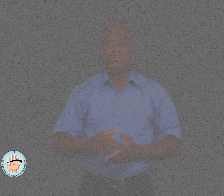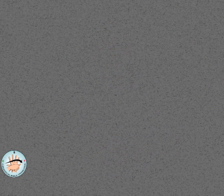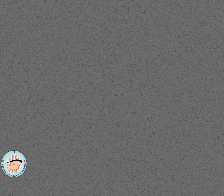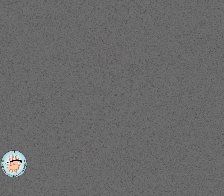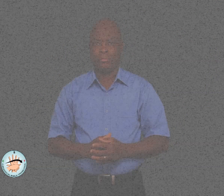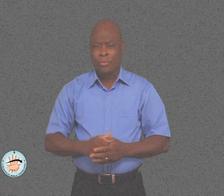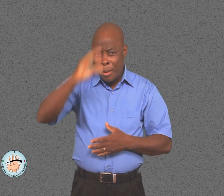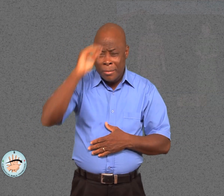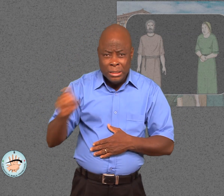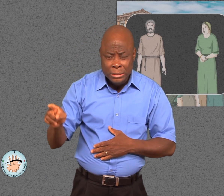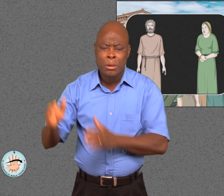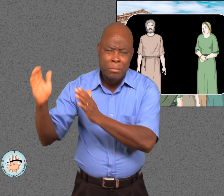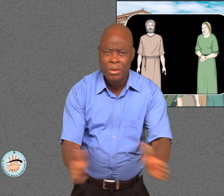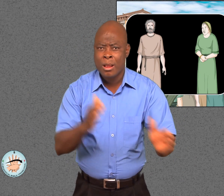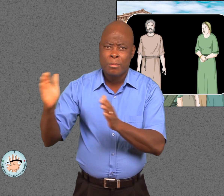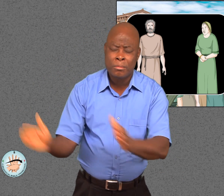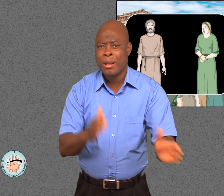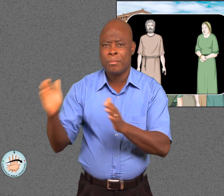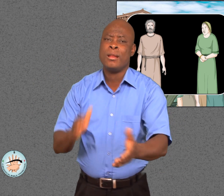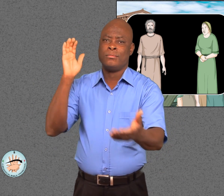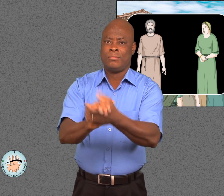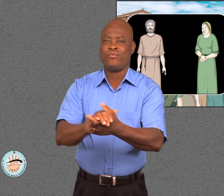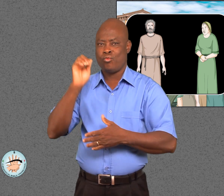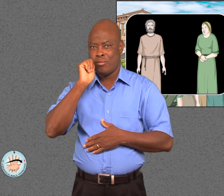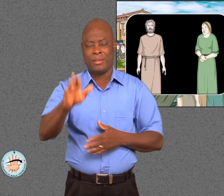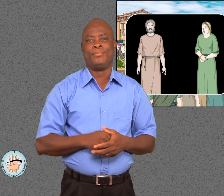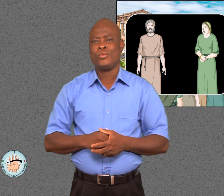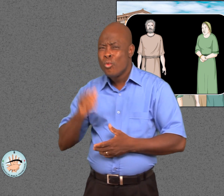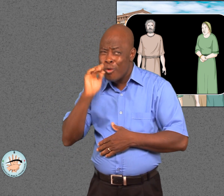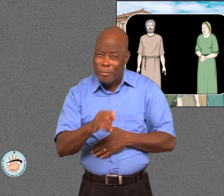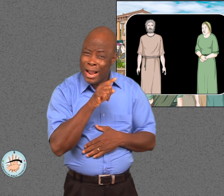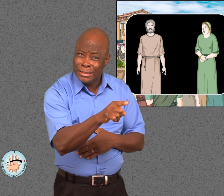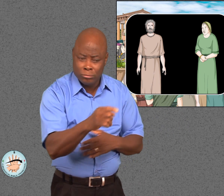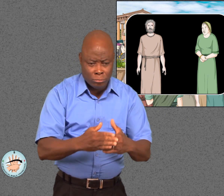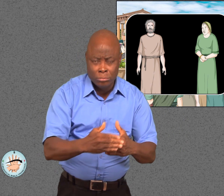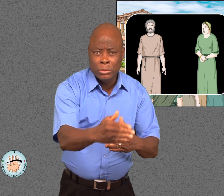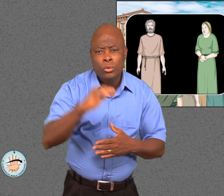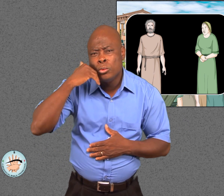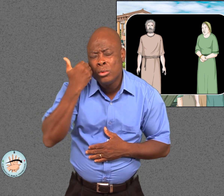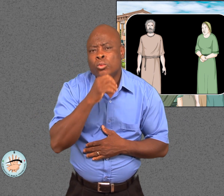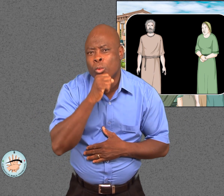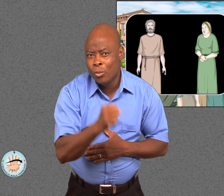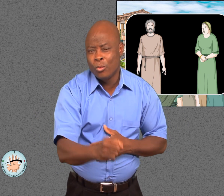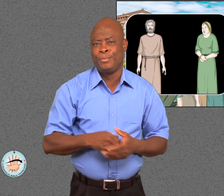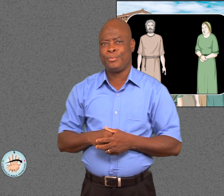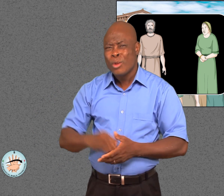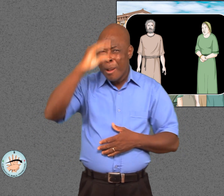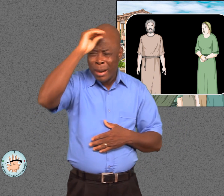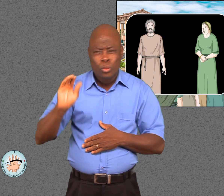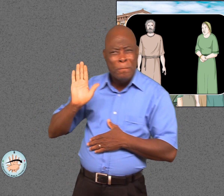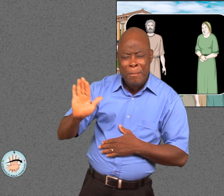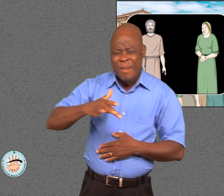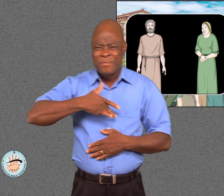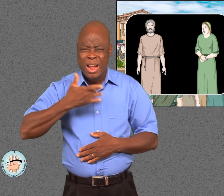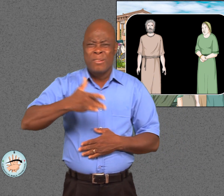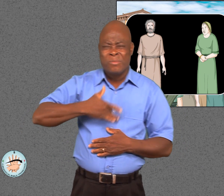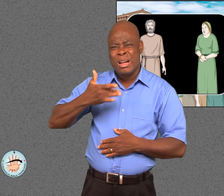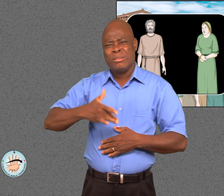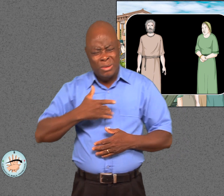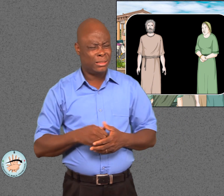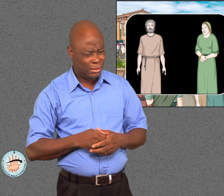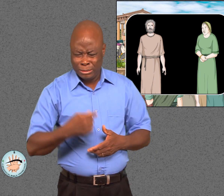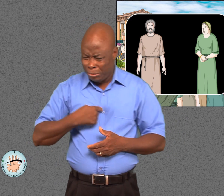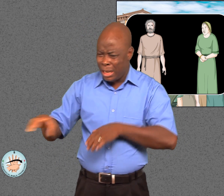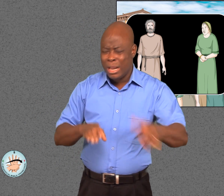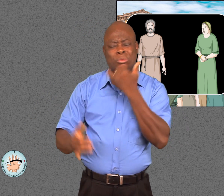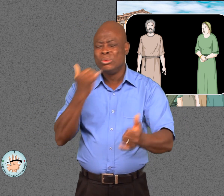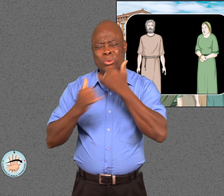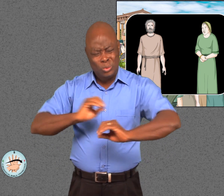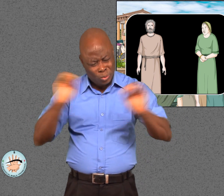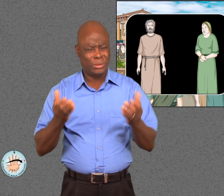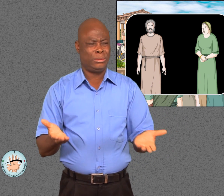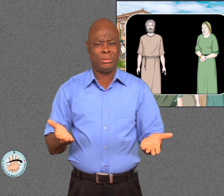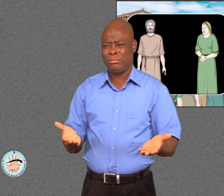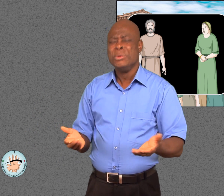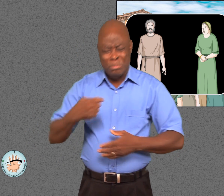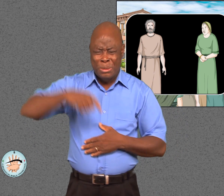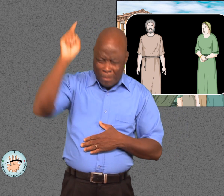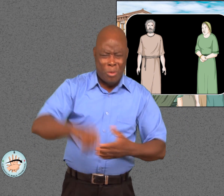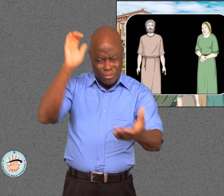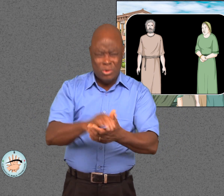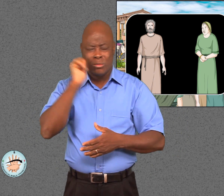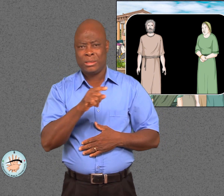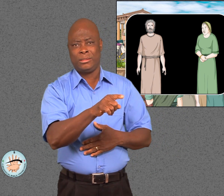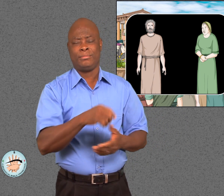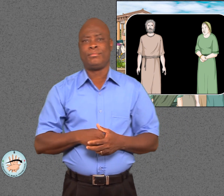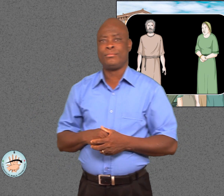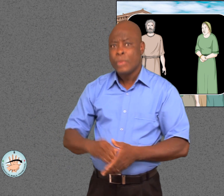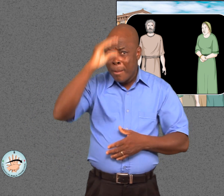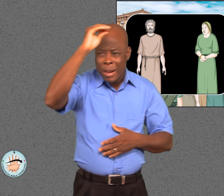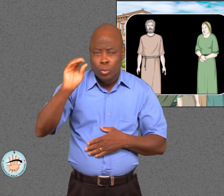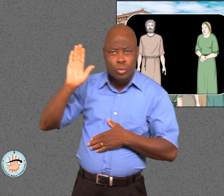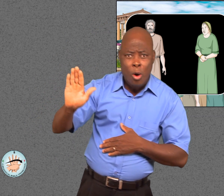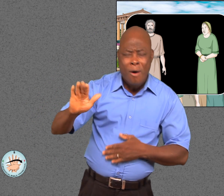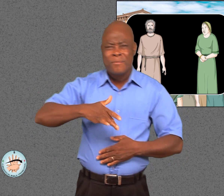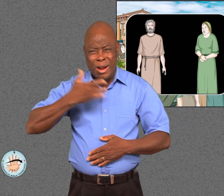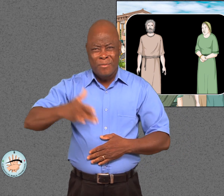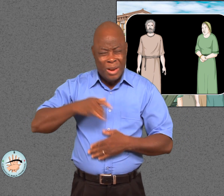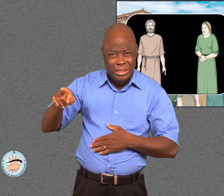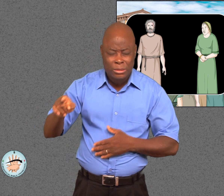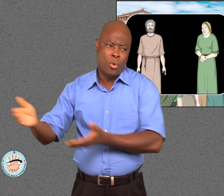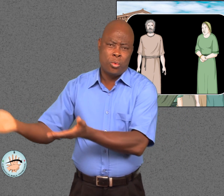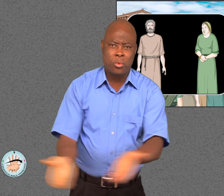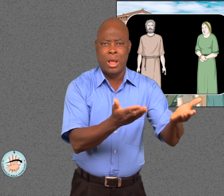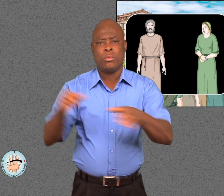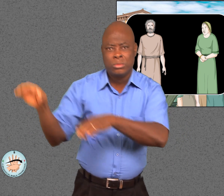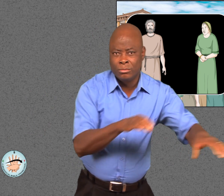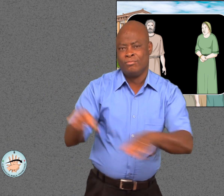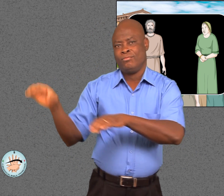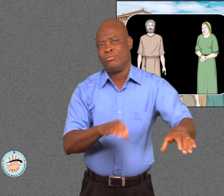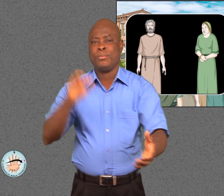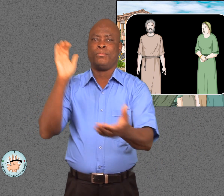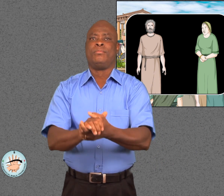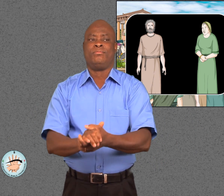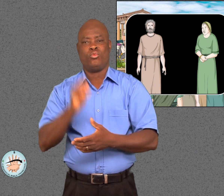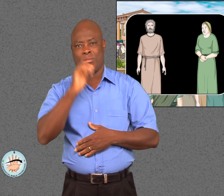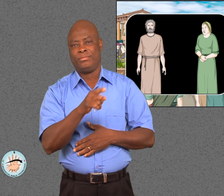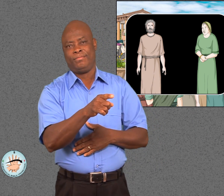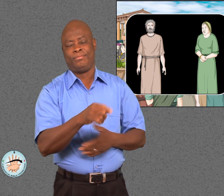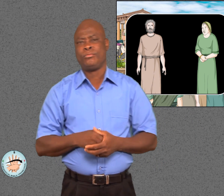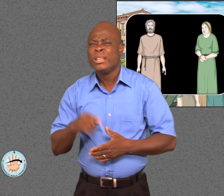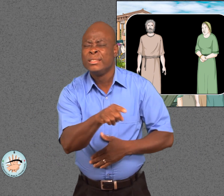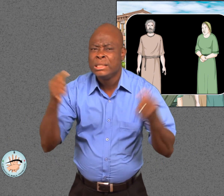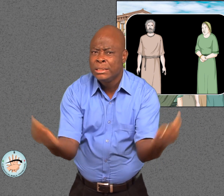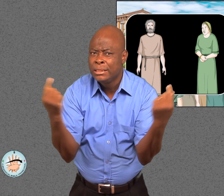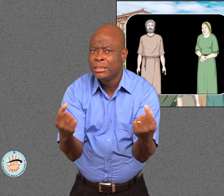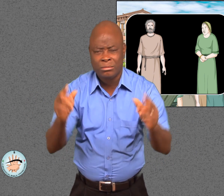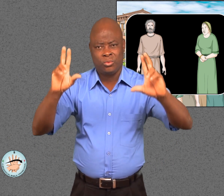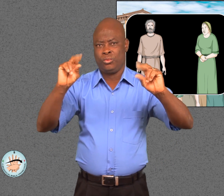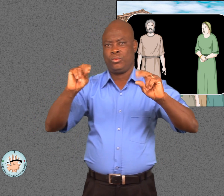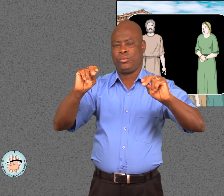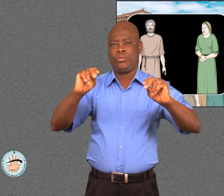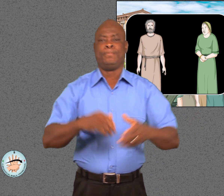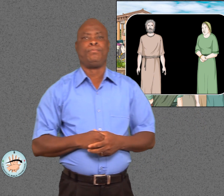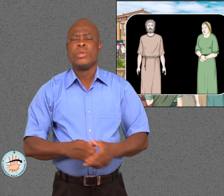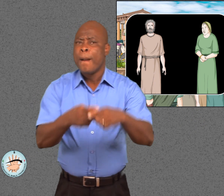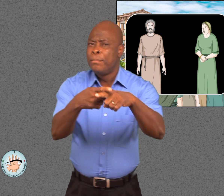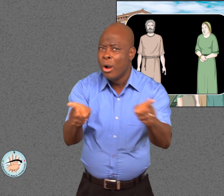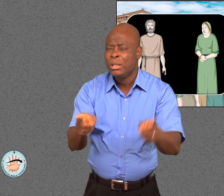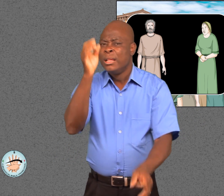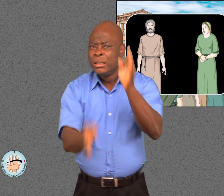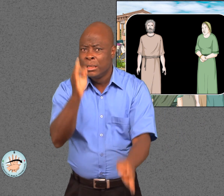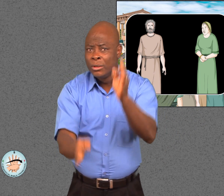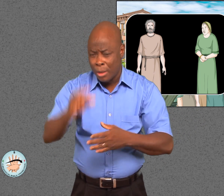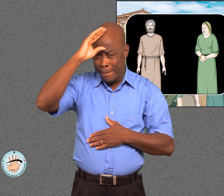However, if someone thinks he is acting inappropriately toward his betrothed, and if she is beyond her youth and they ought to marry, let him do as he wishes;